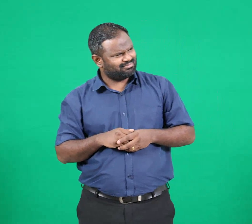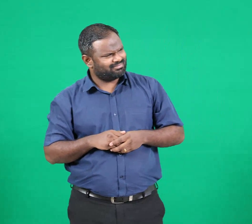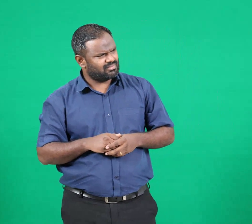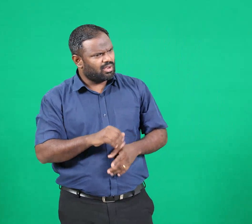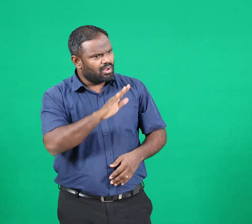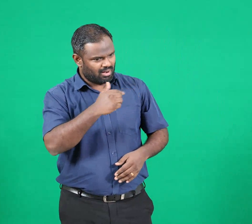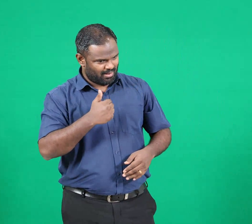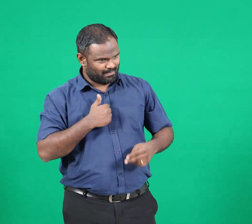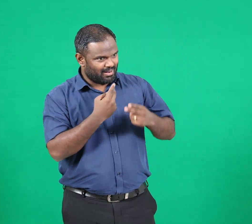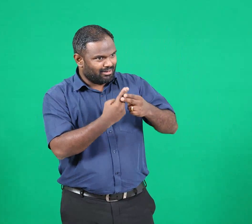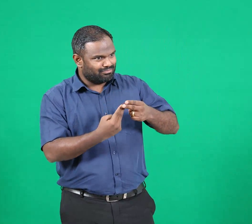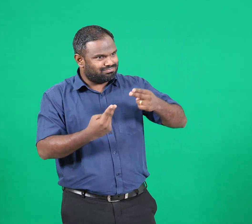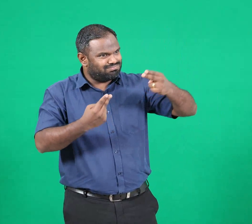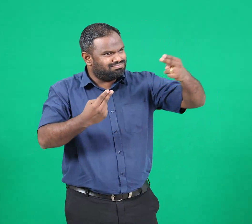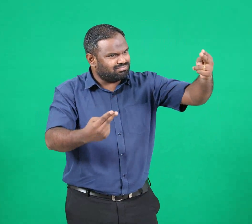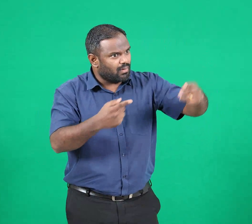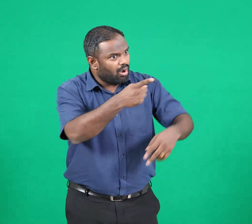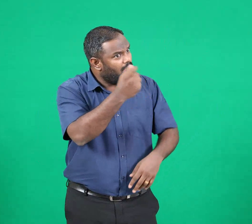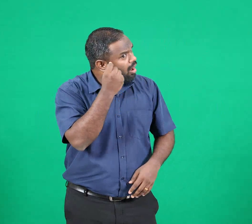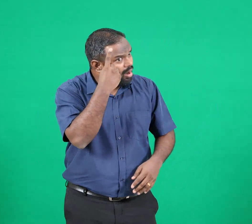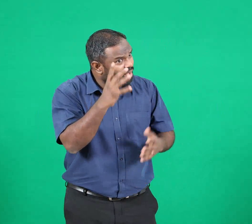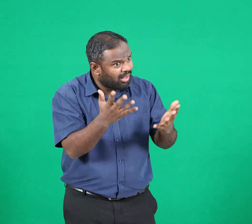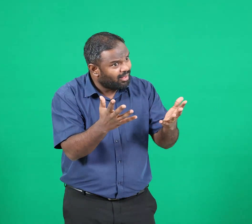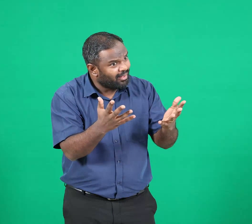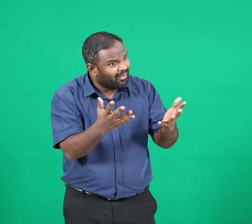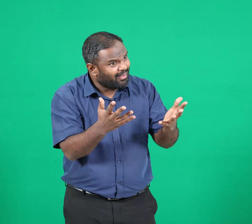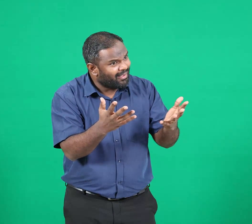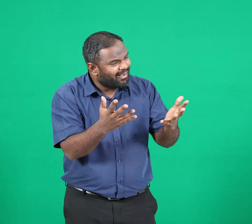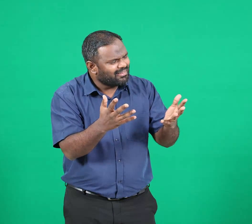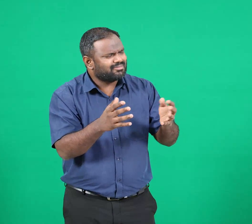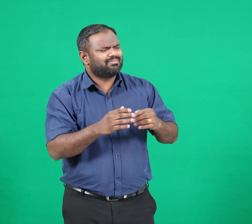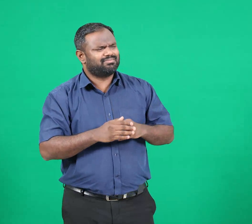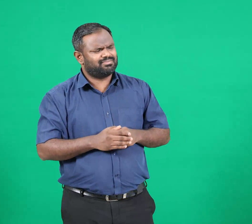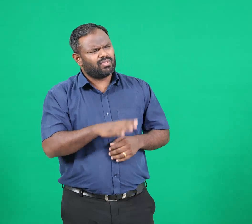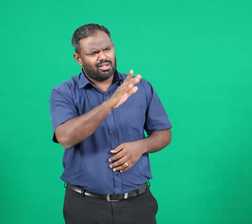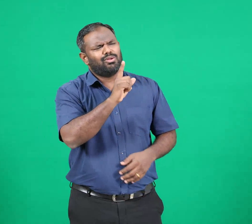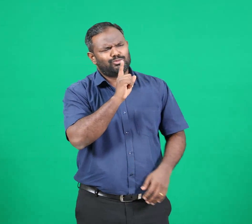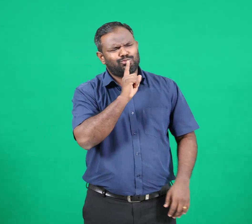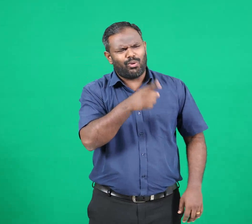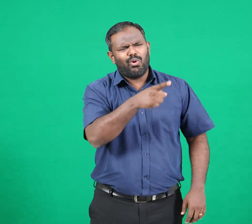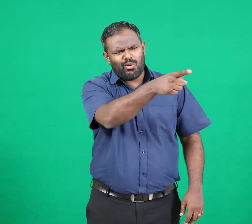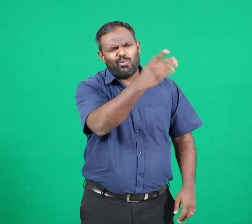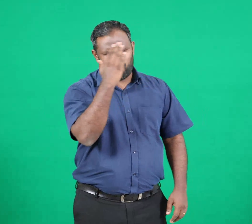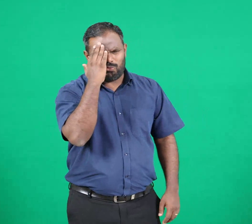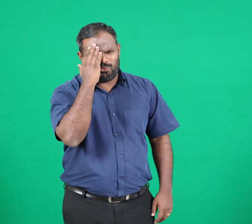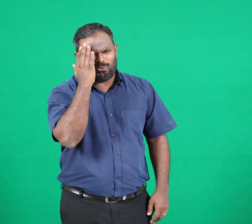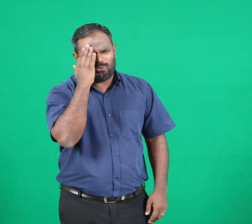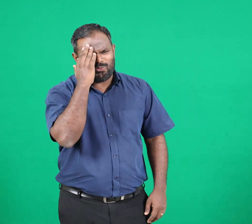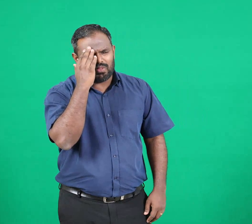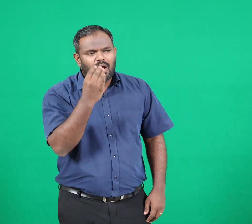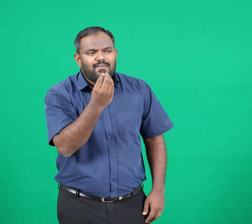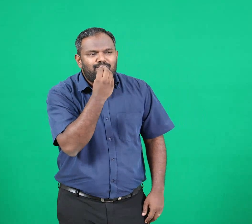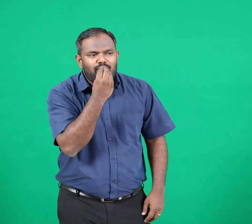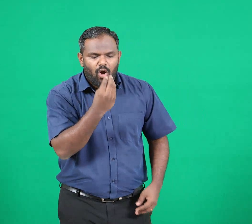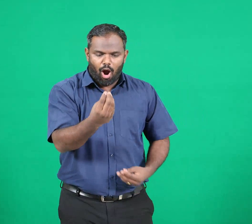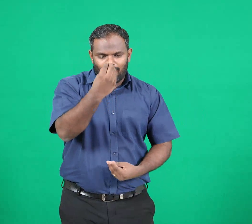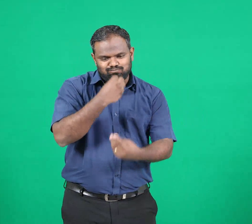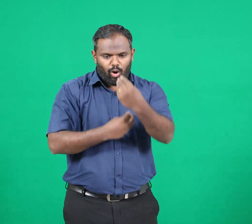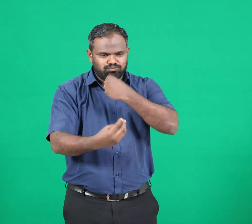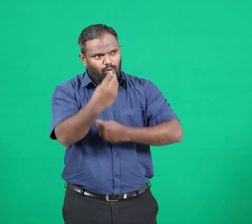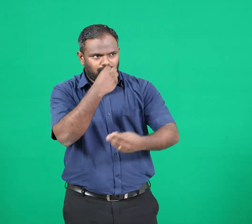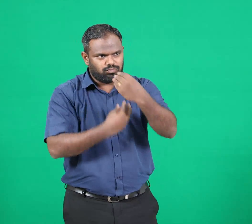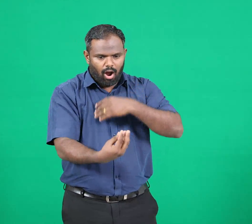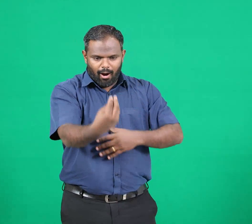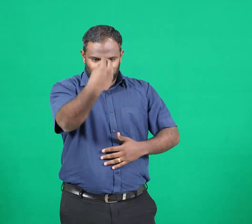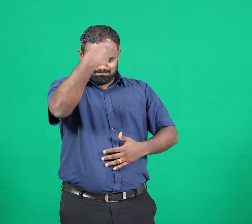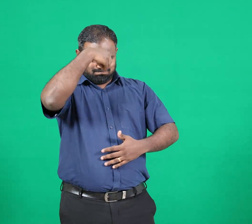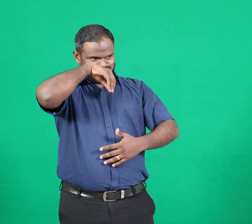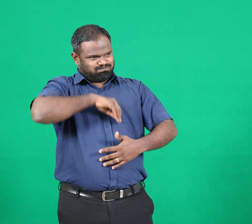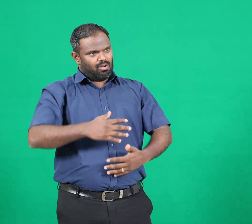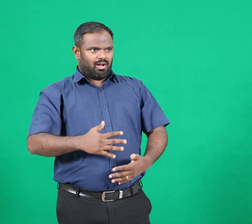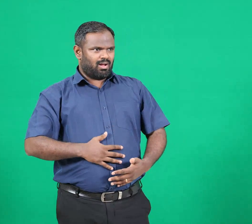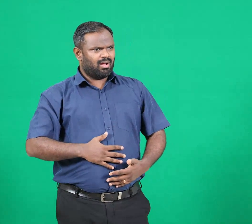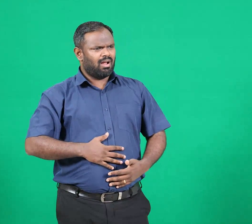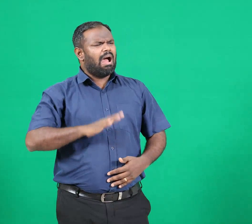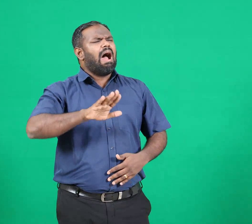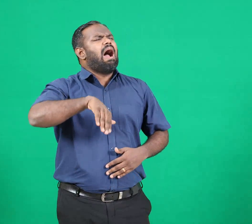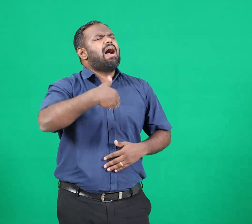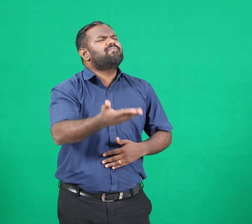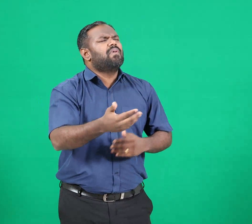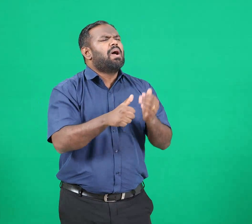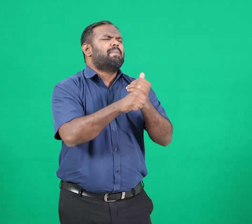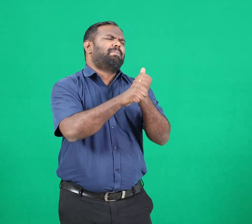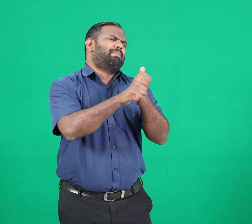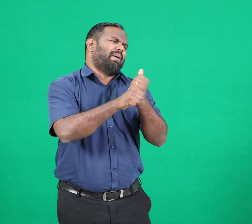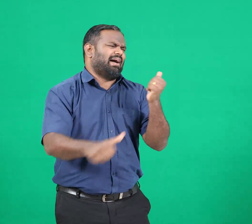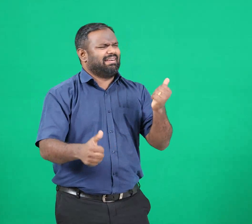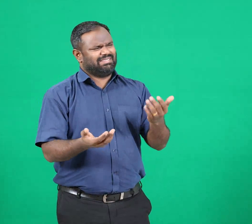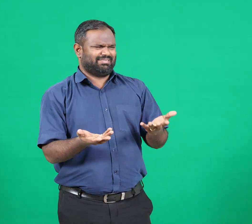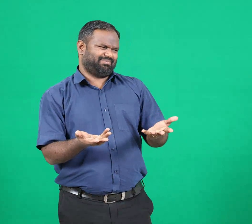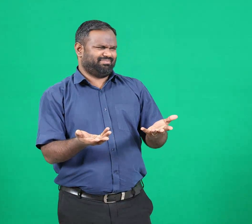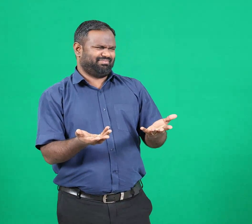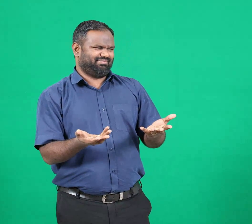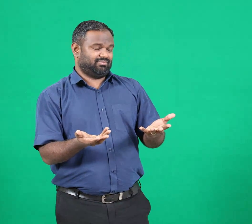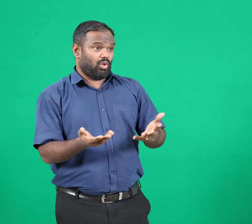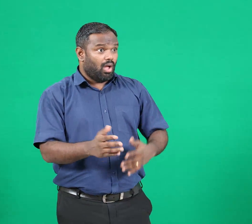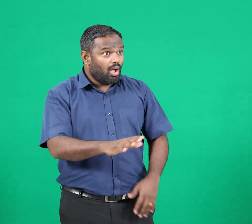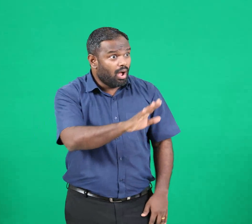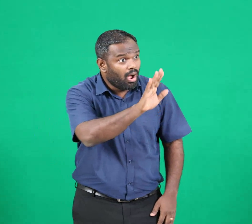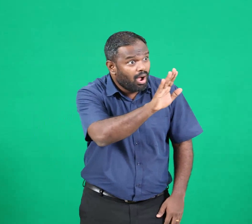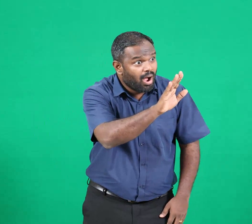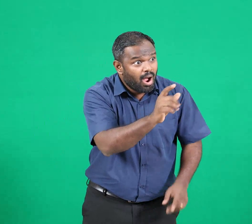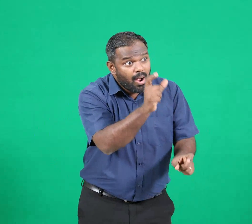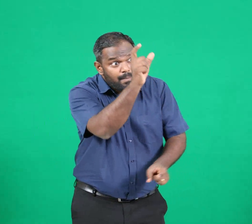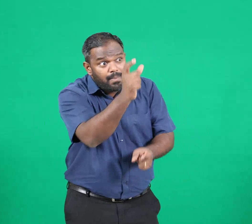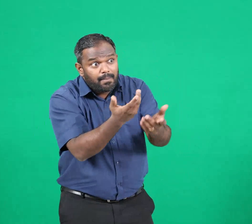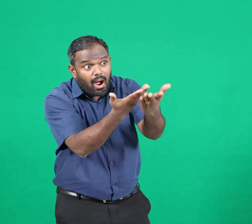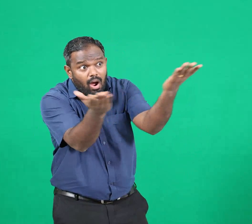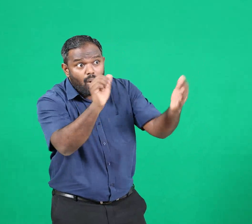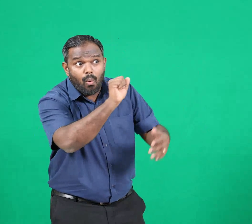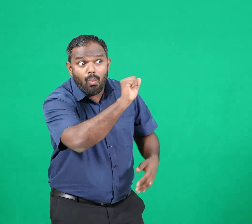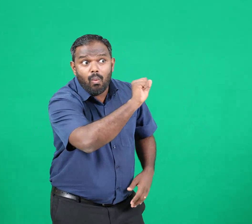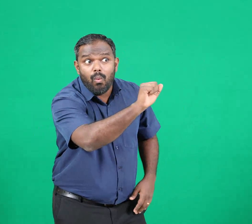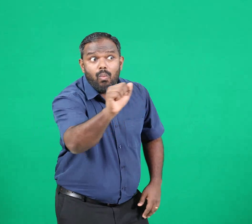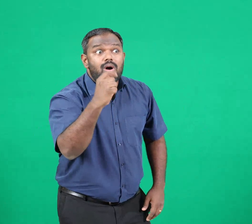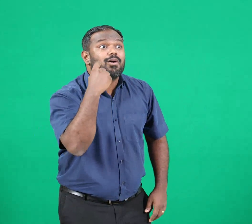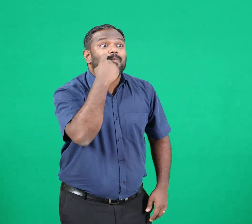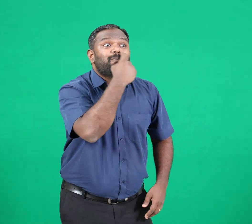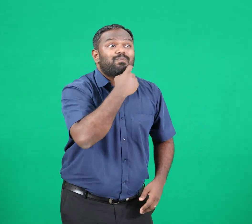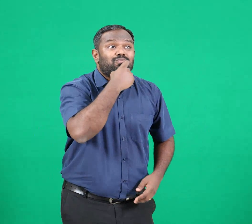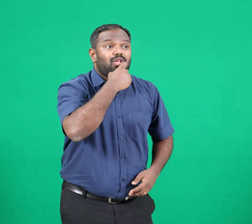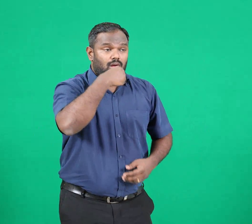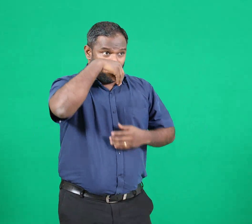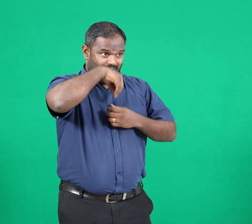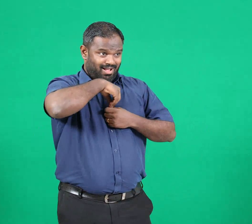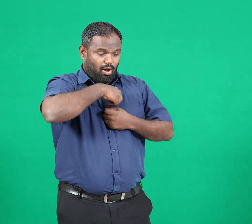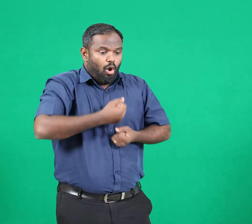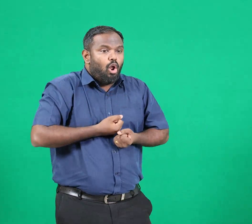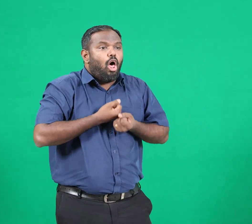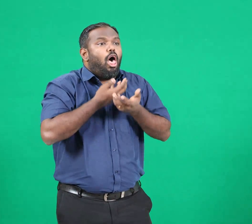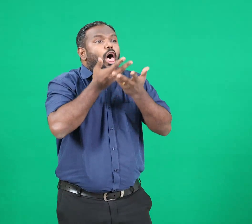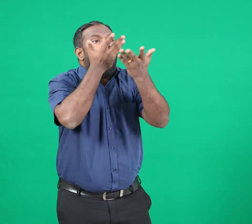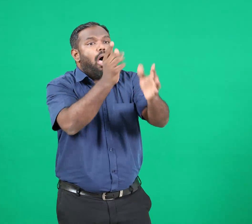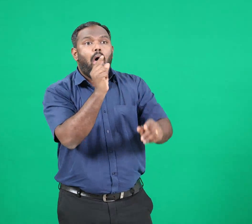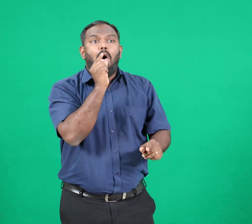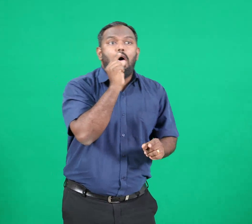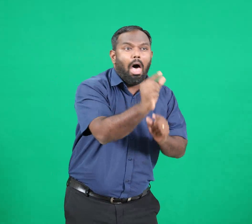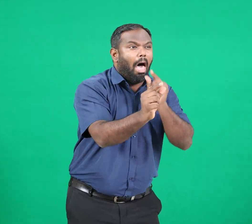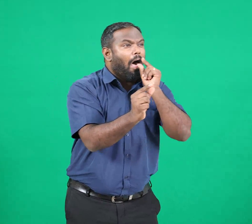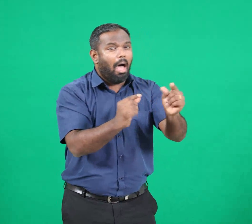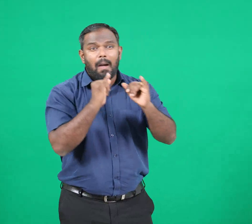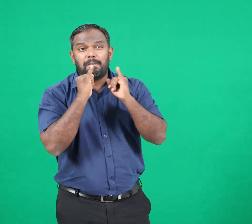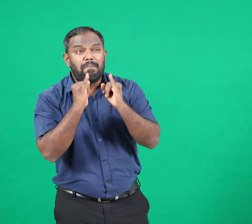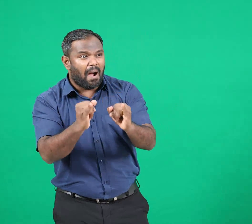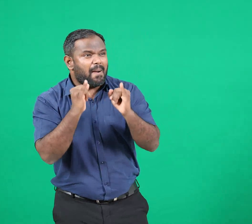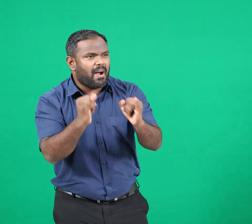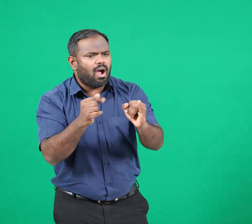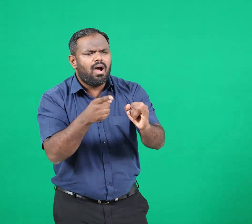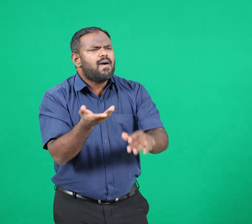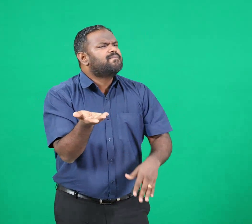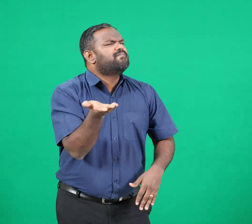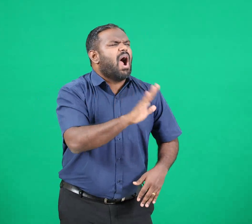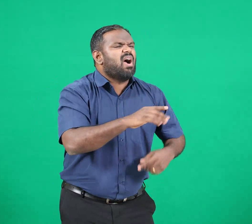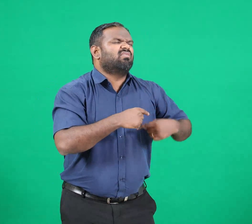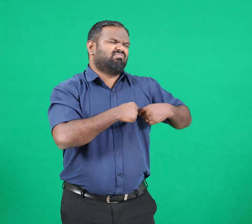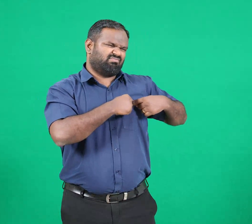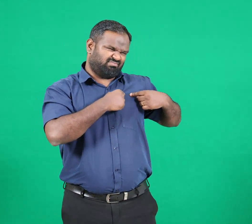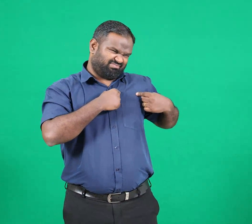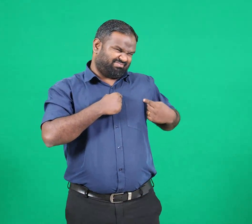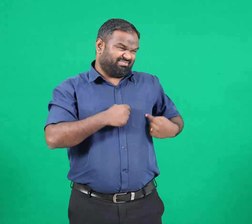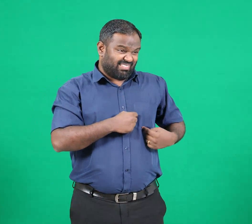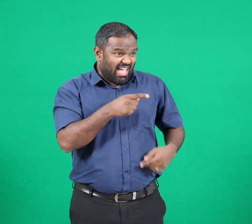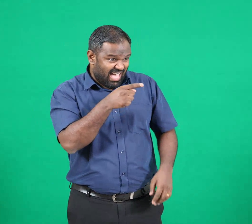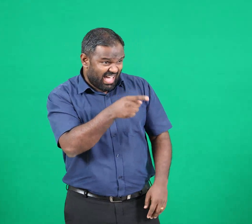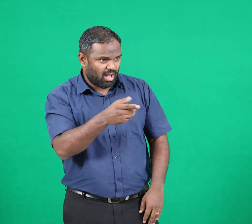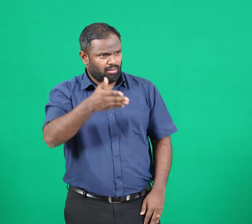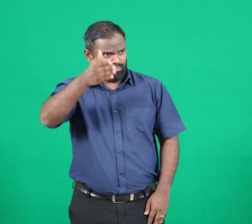"Do you not yet realize that whatever enters the mouth goes into the stomach and then is eliminated?